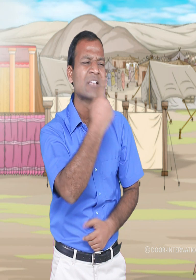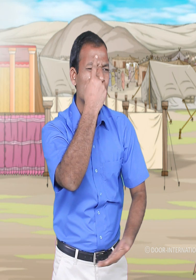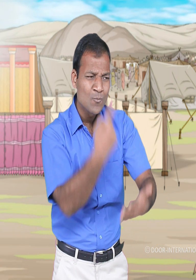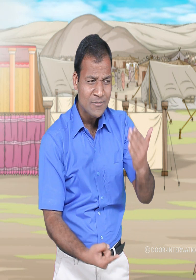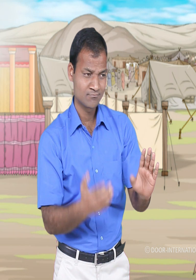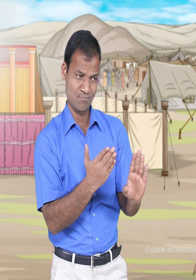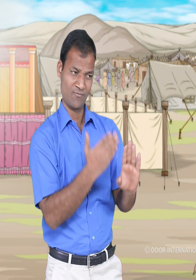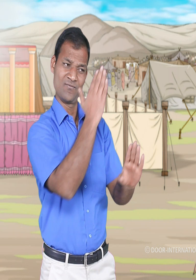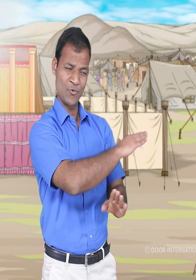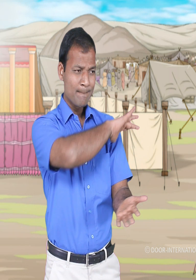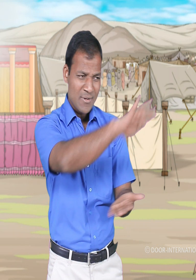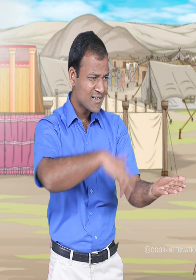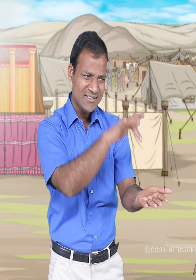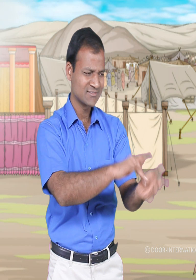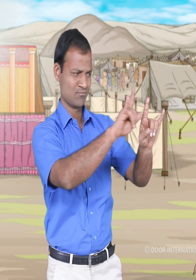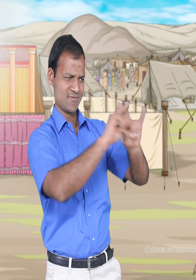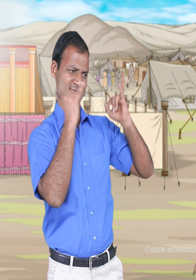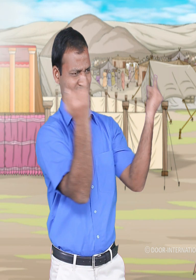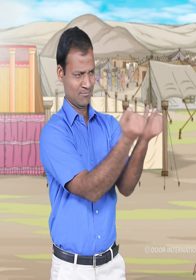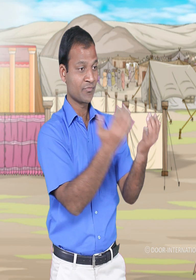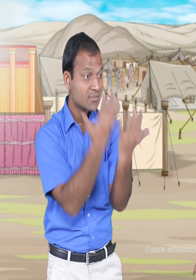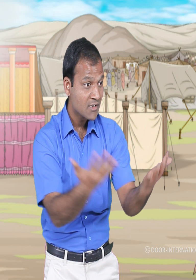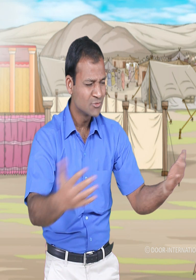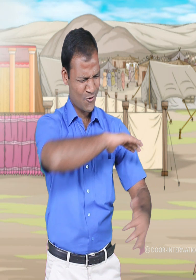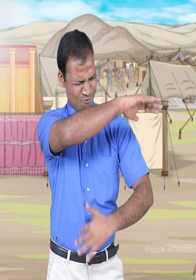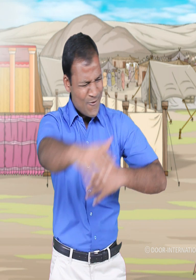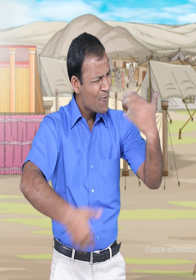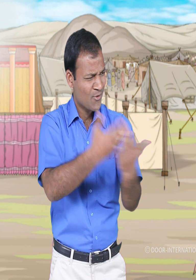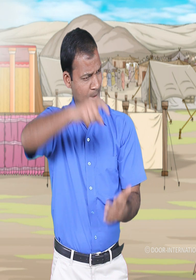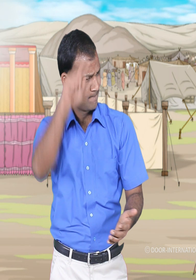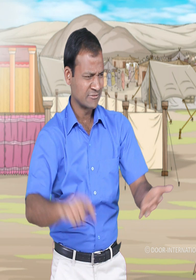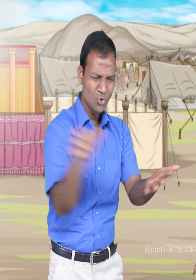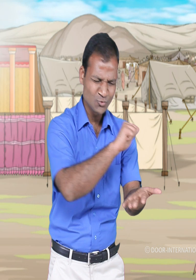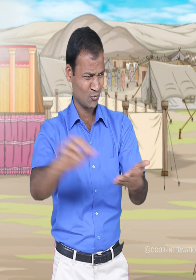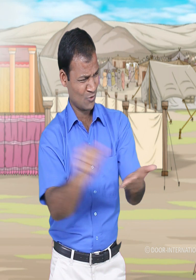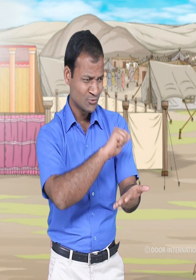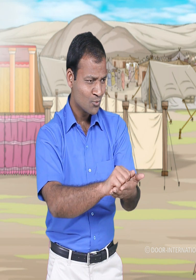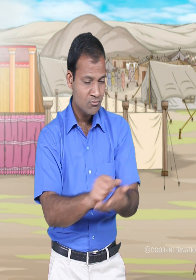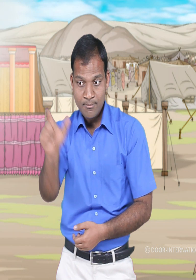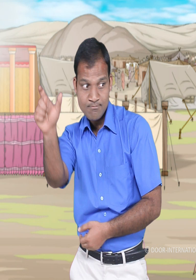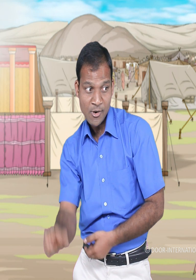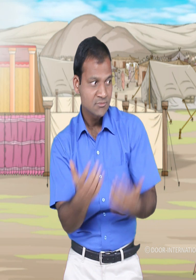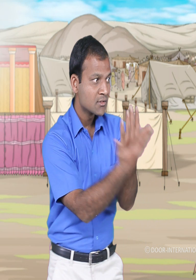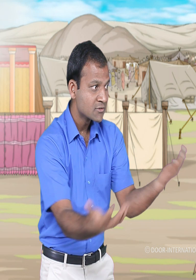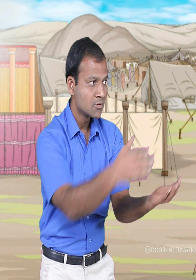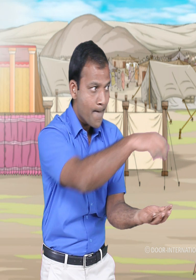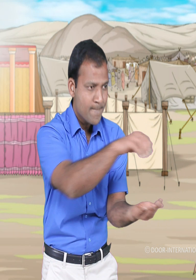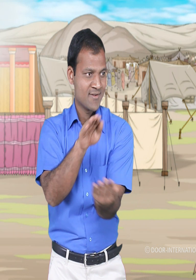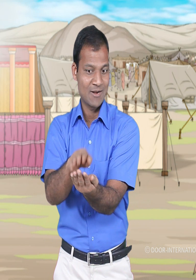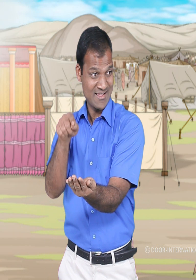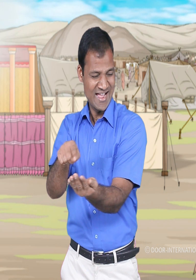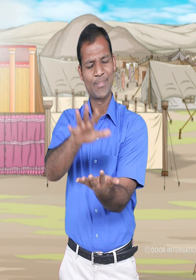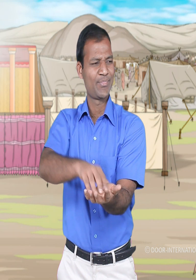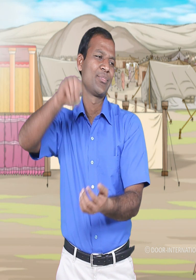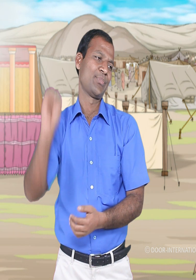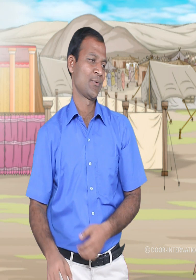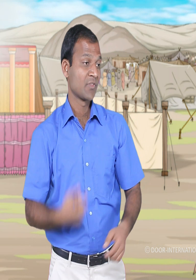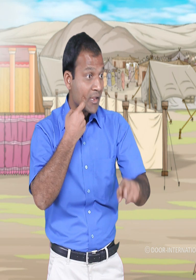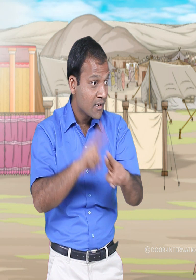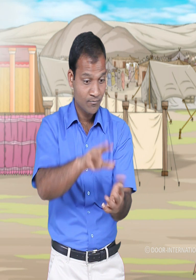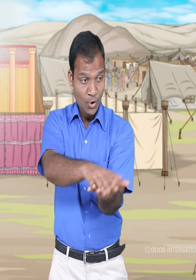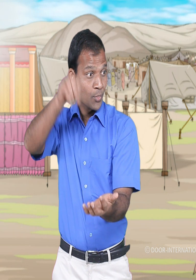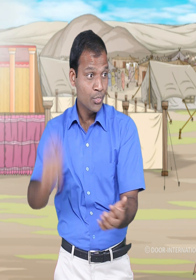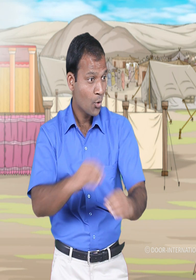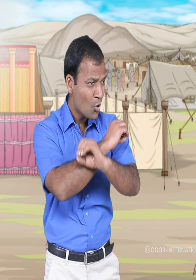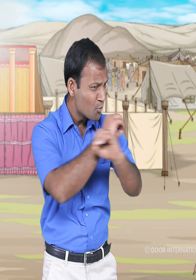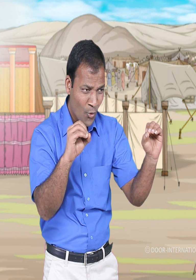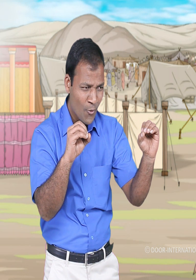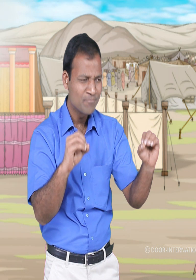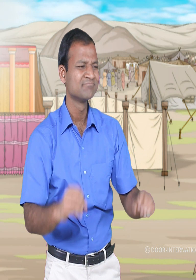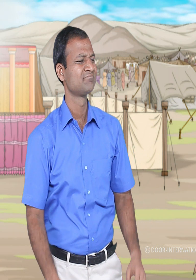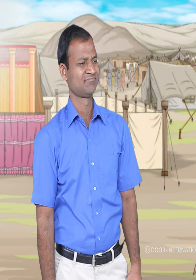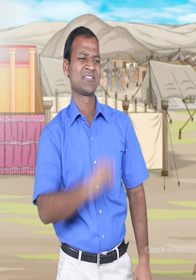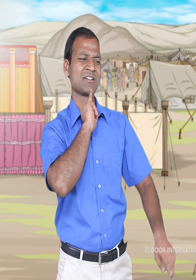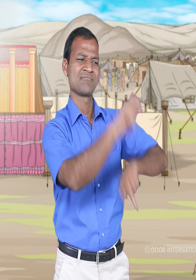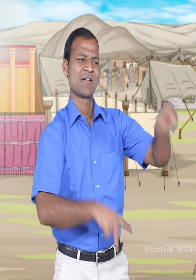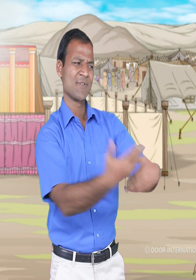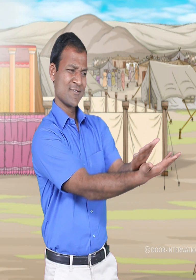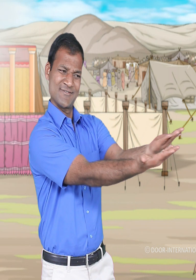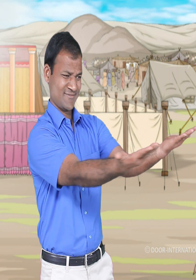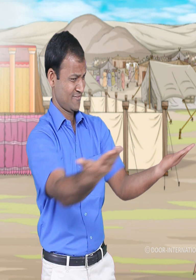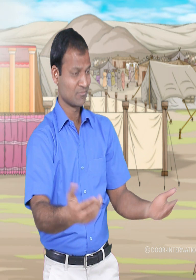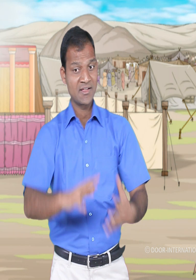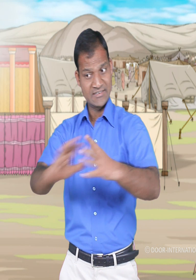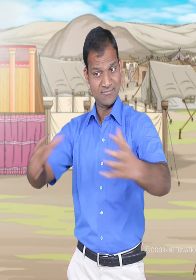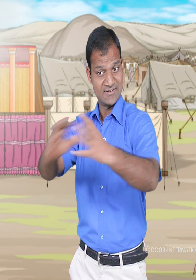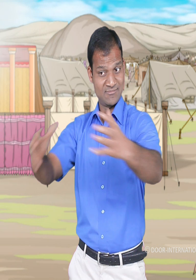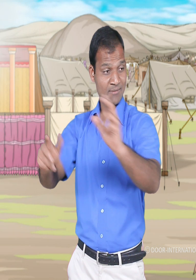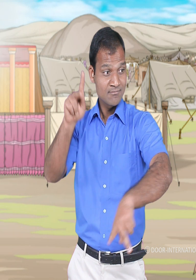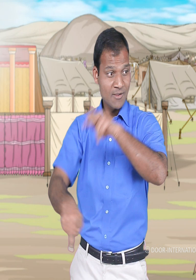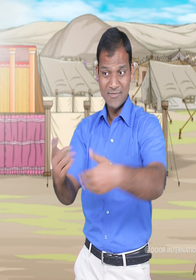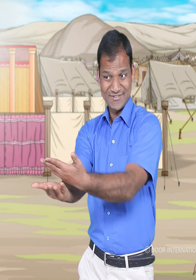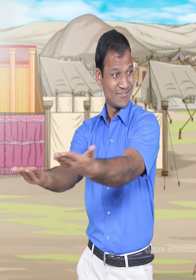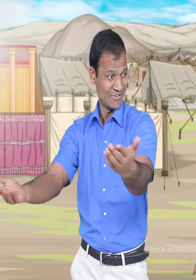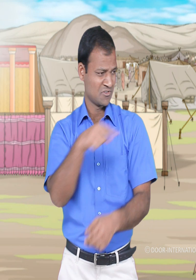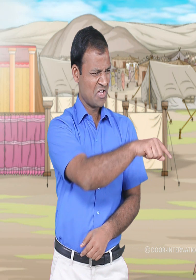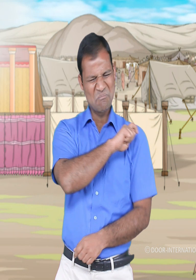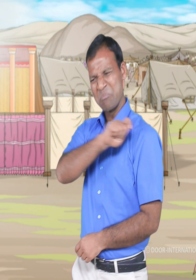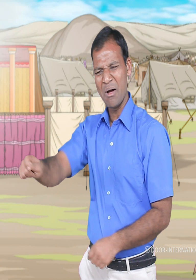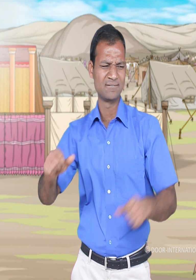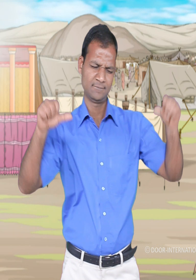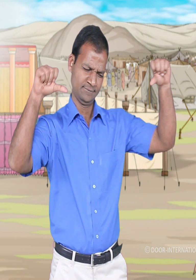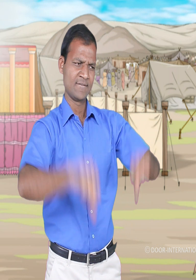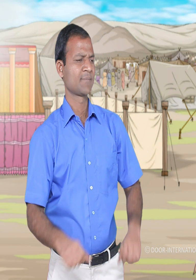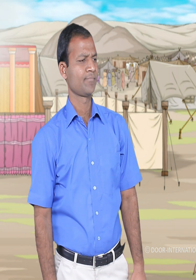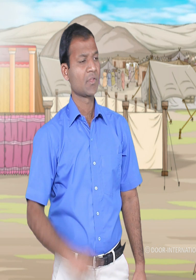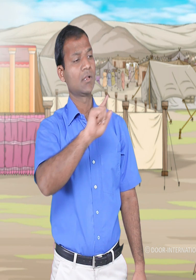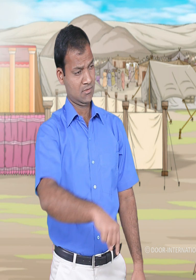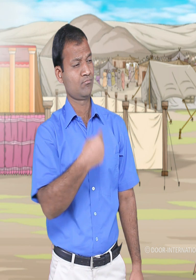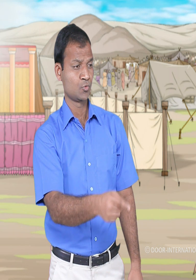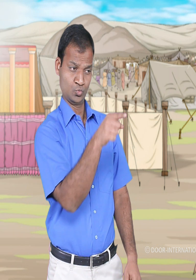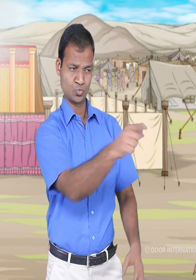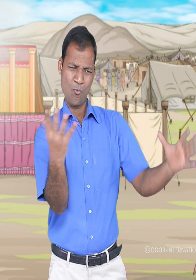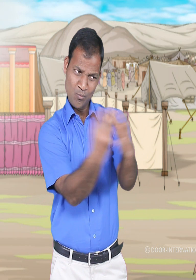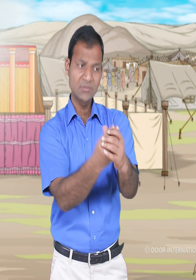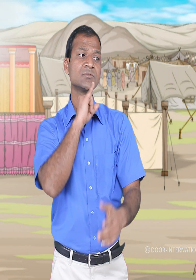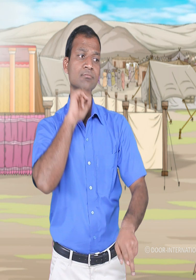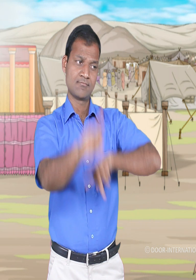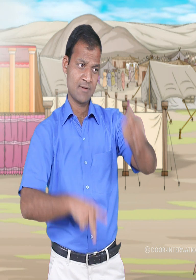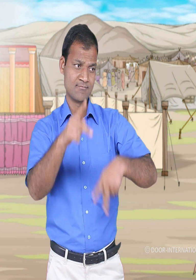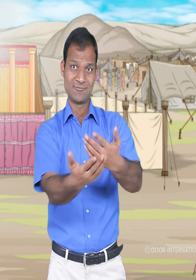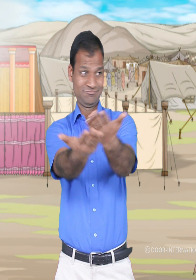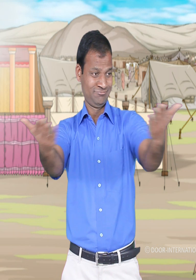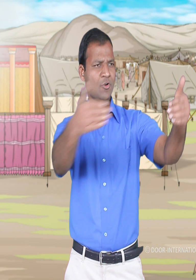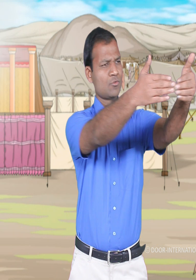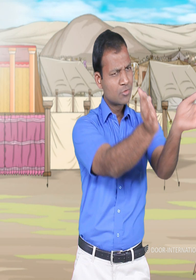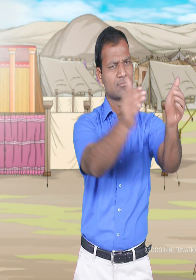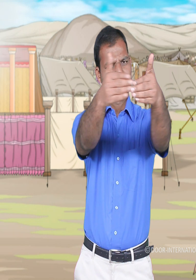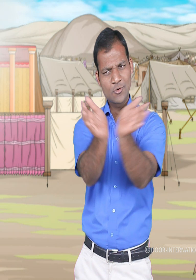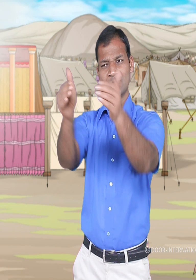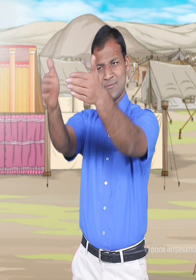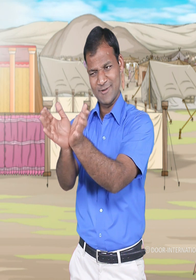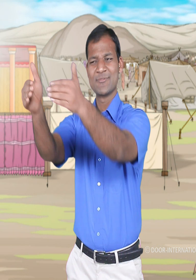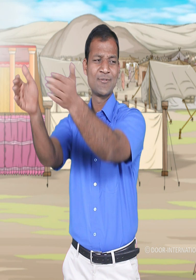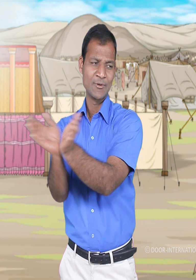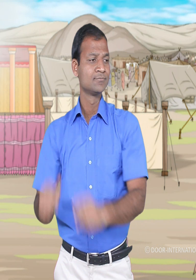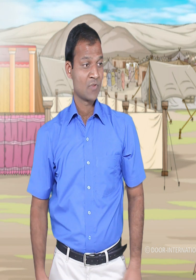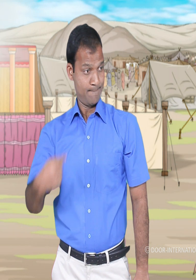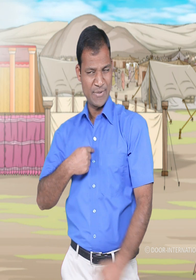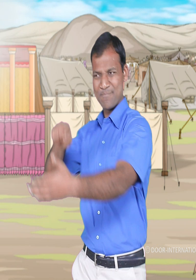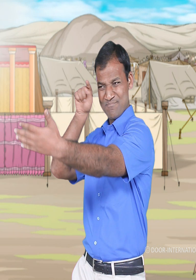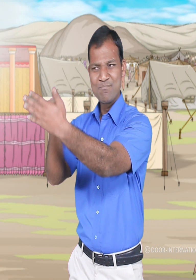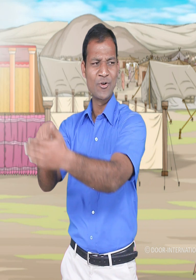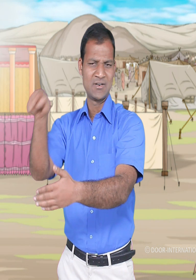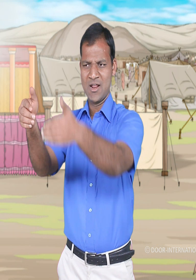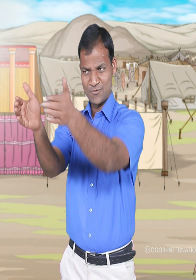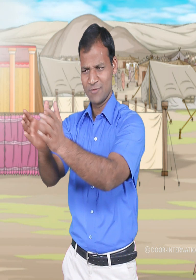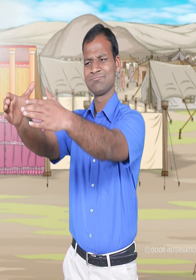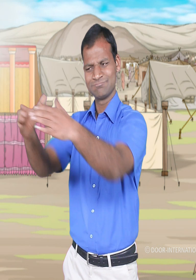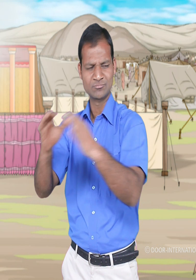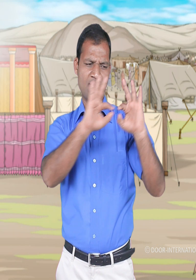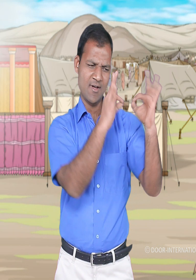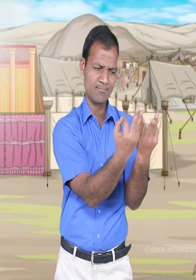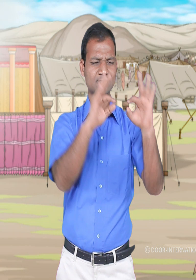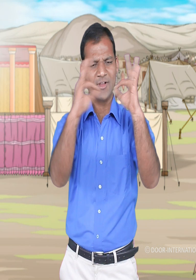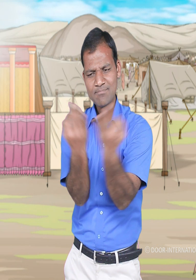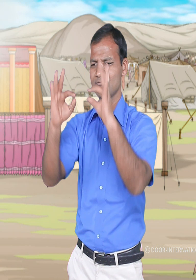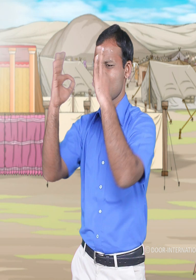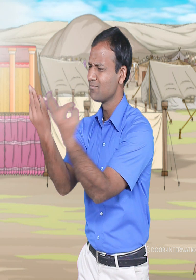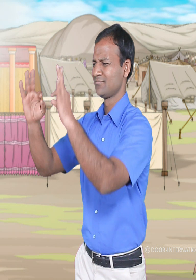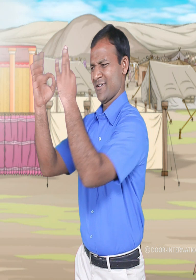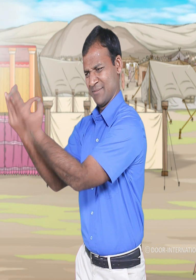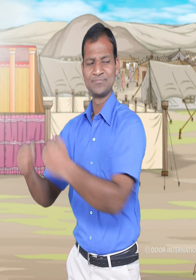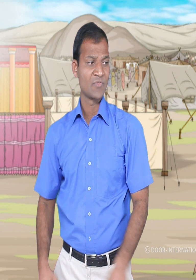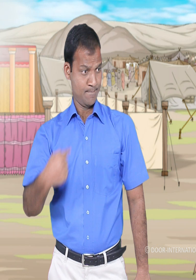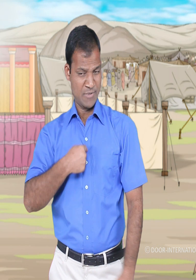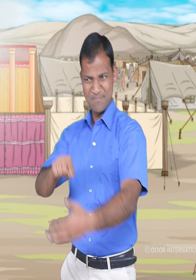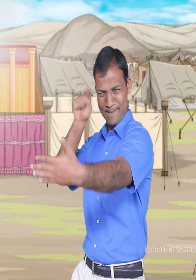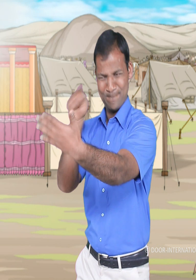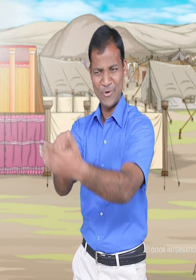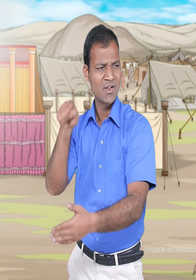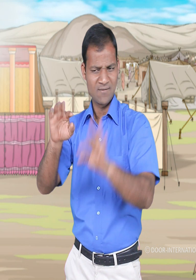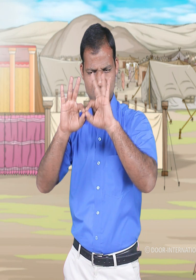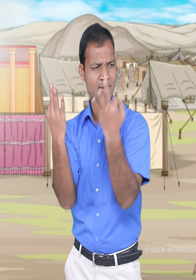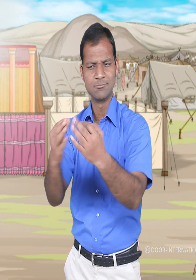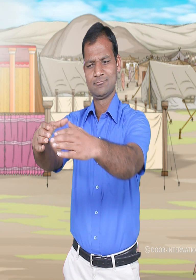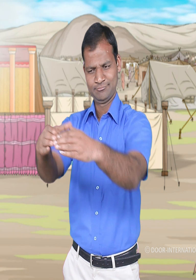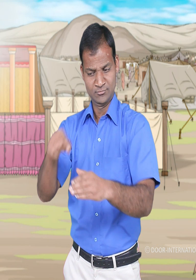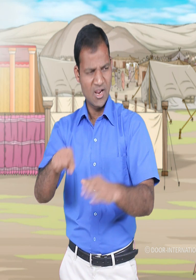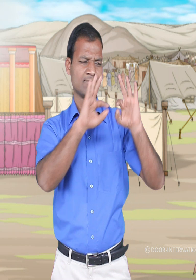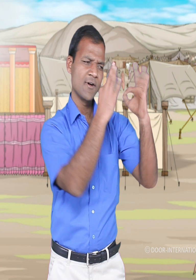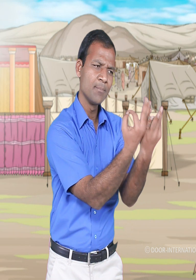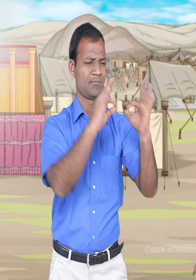Get up and consecrate the people, saying, ‘Consecrate yourselves for tomorrow, for this is what the LORD, the God of Israel, says: Among you, O Israel, there are things devoted to destruction.